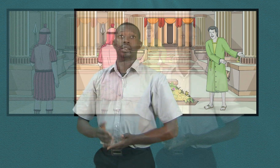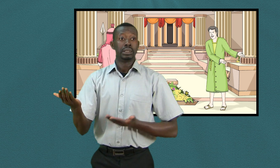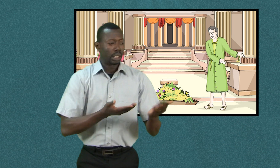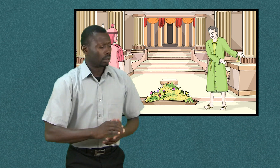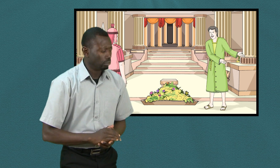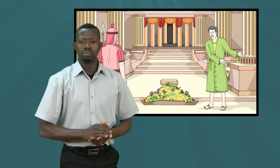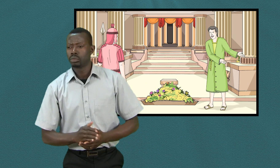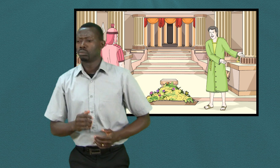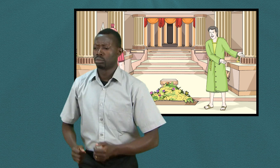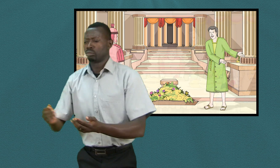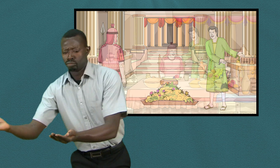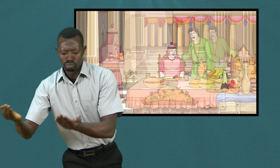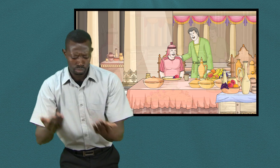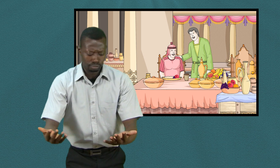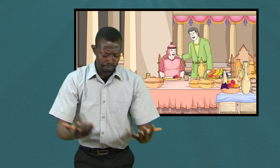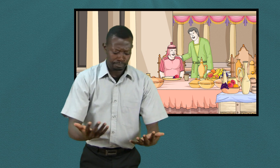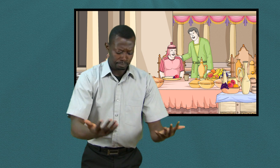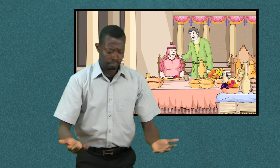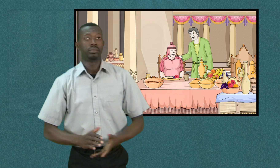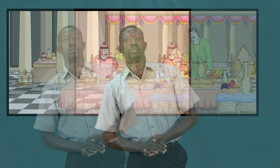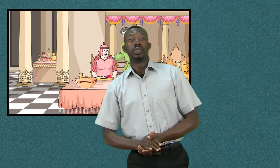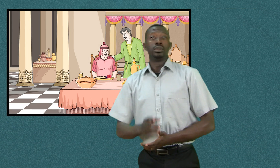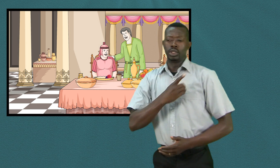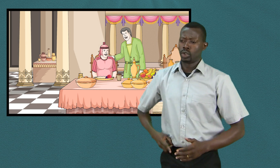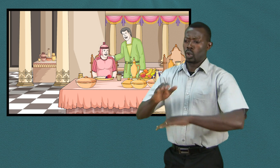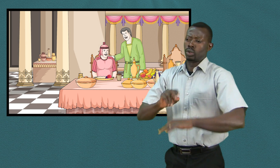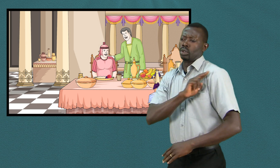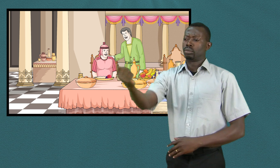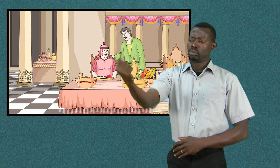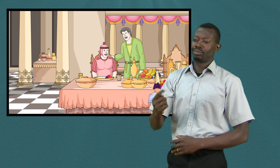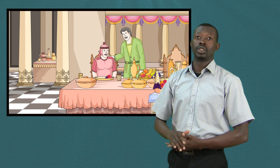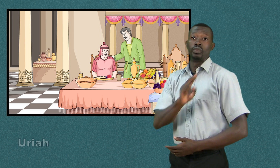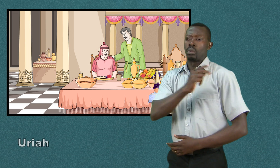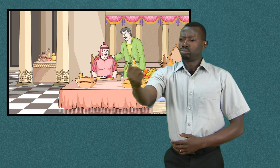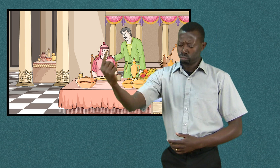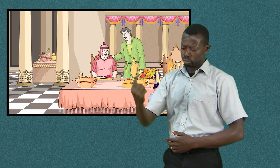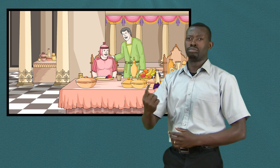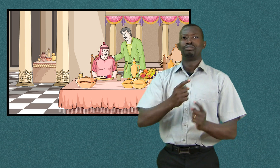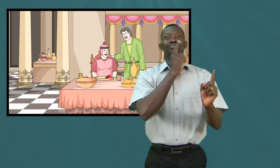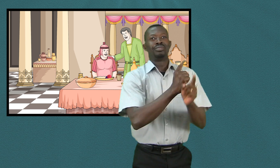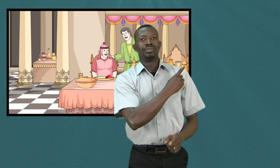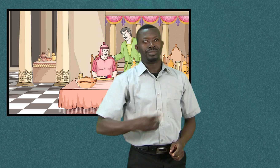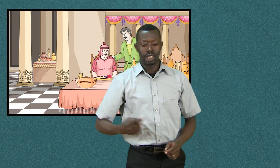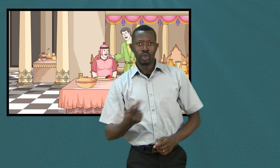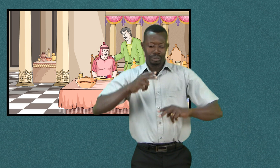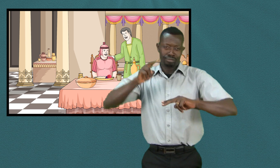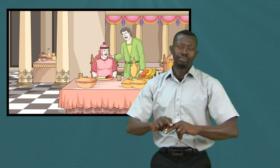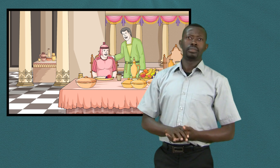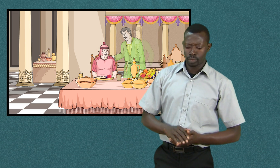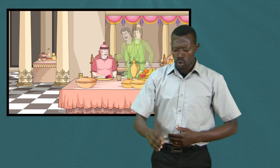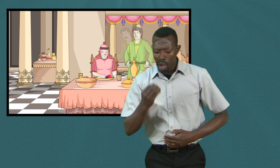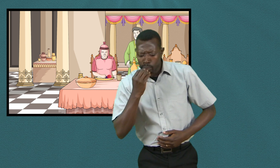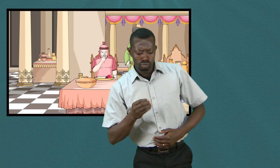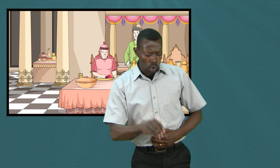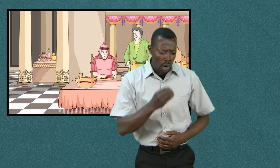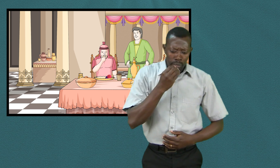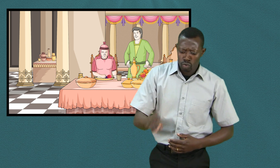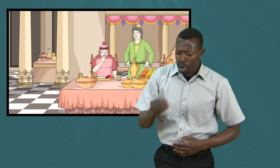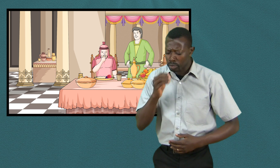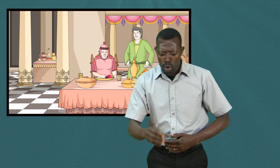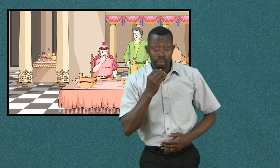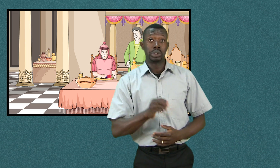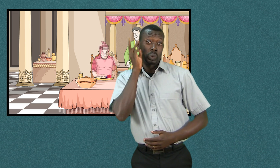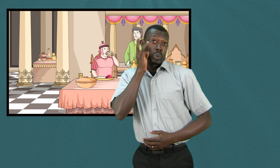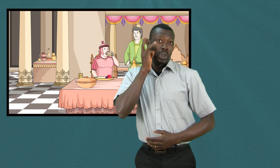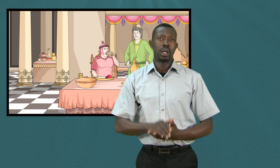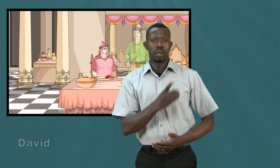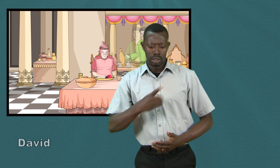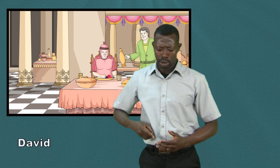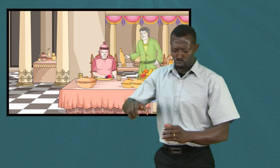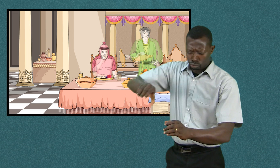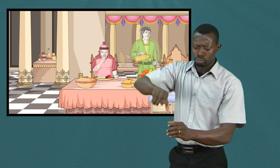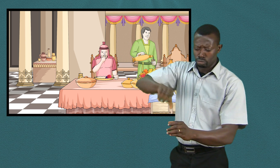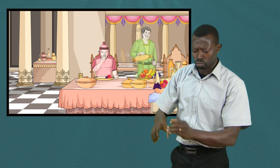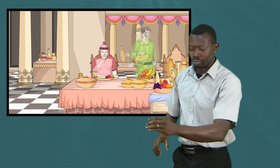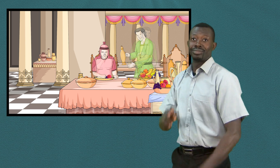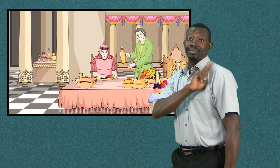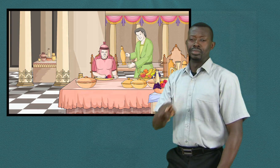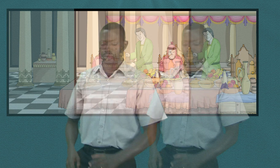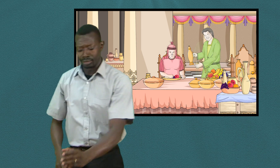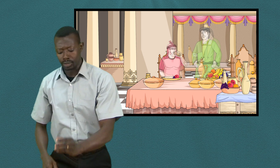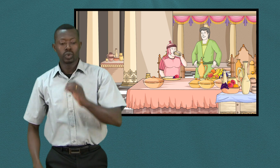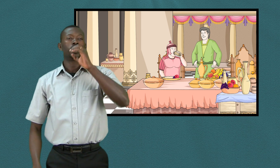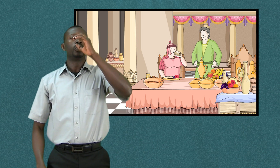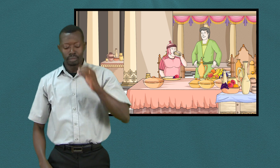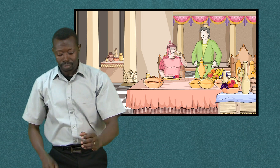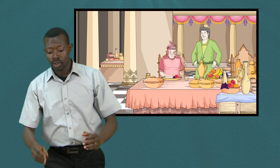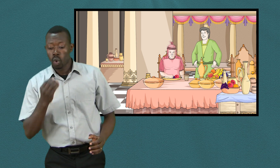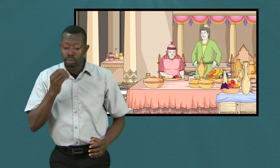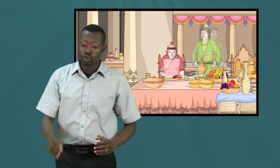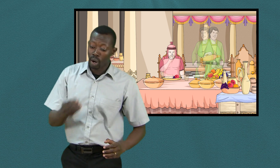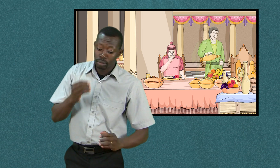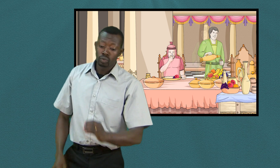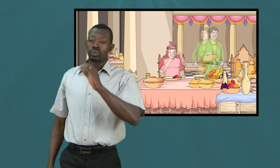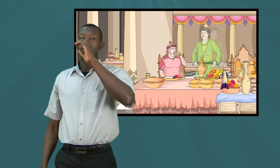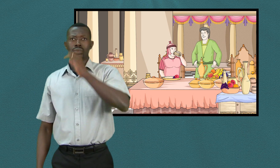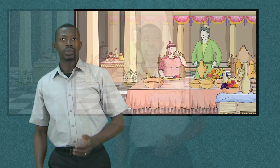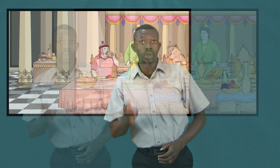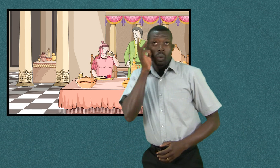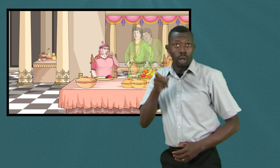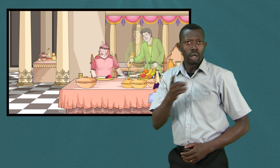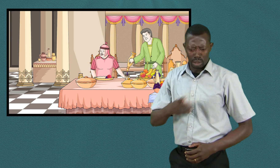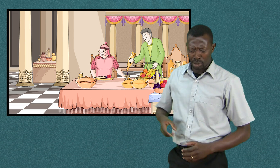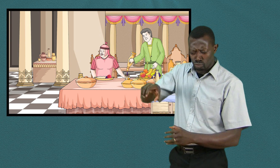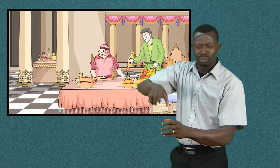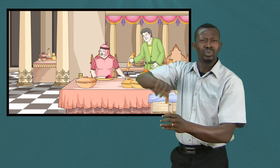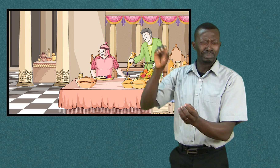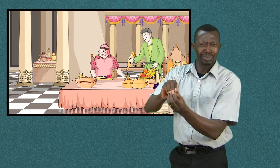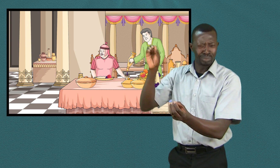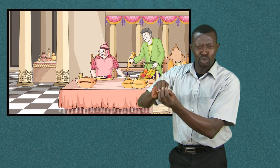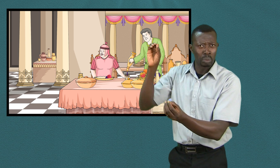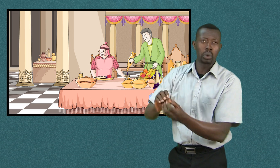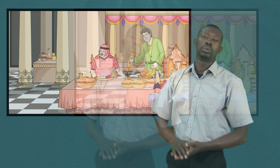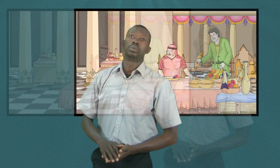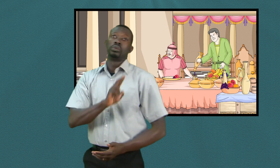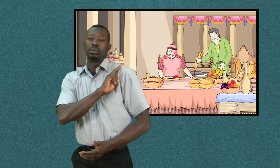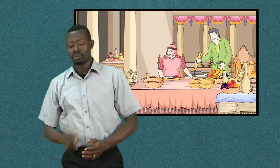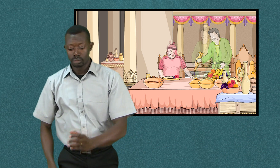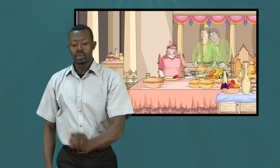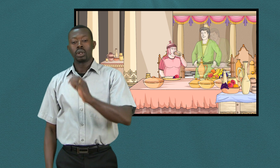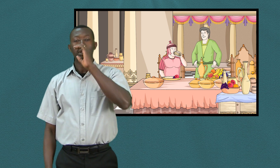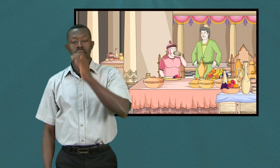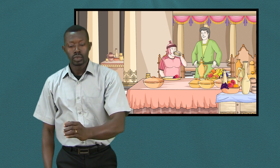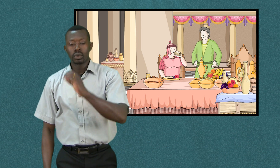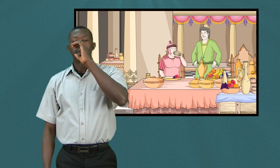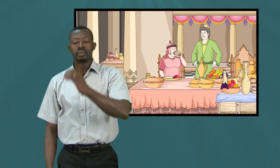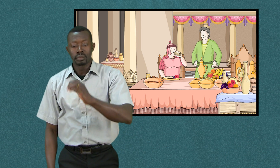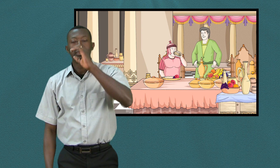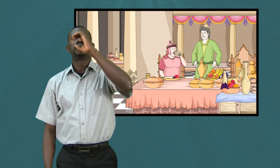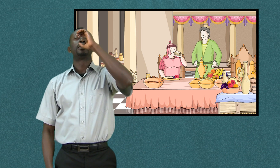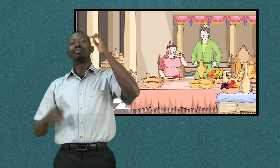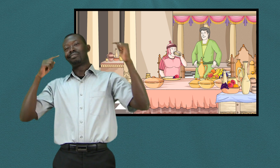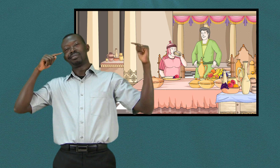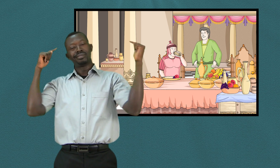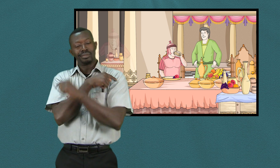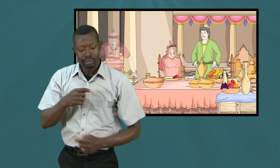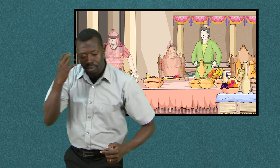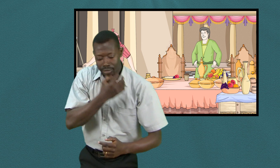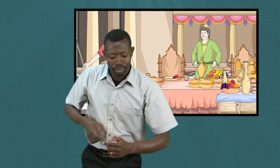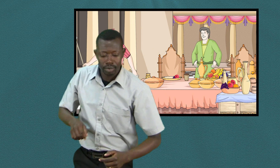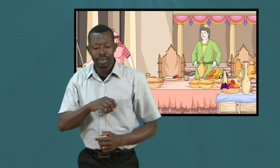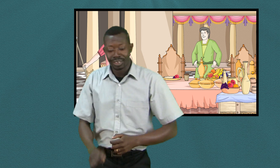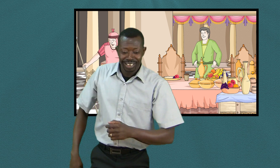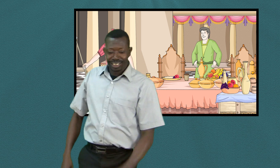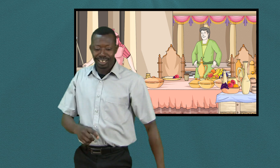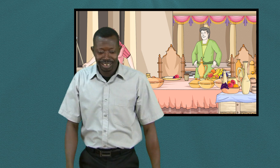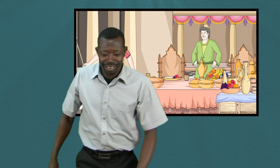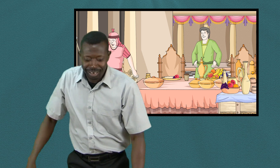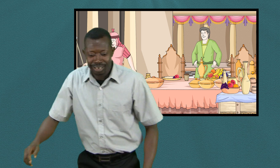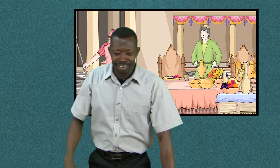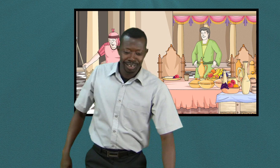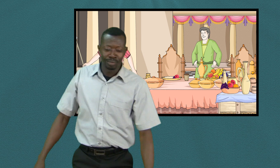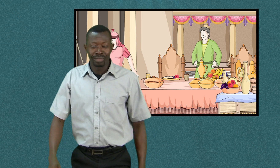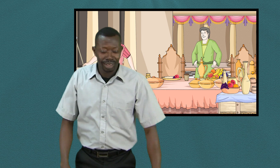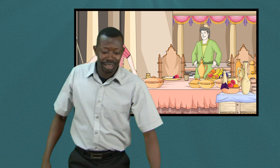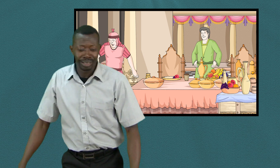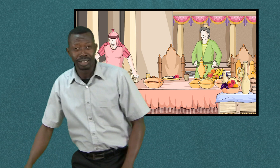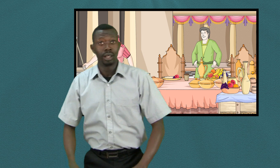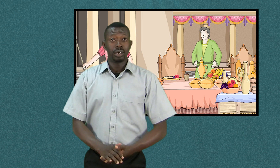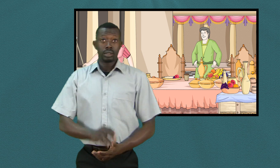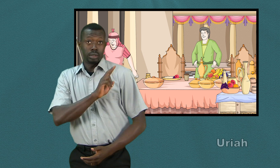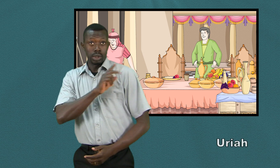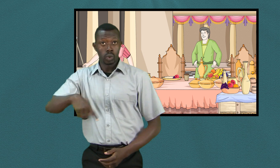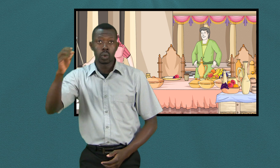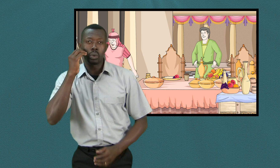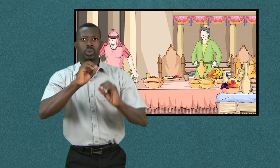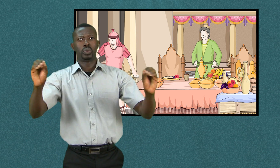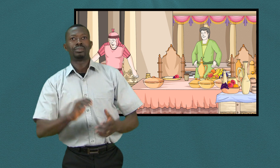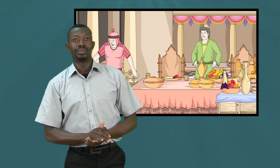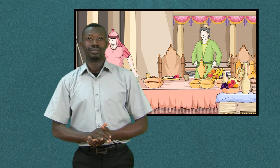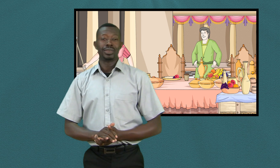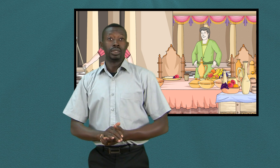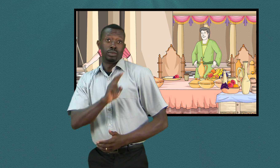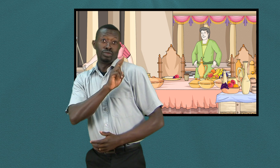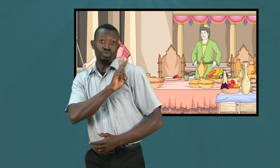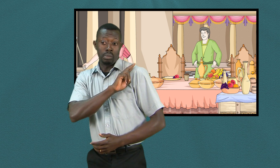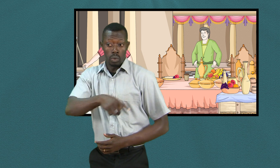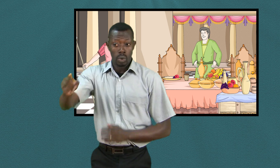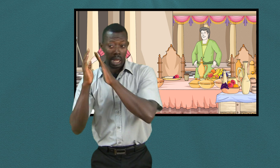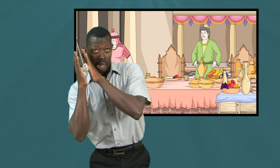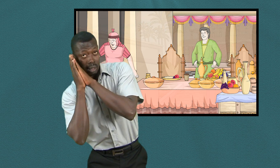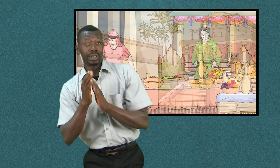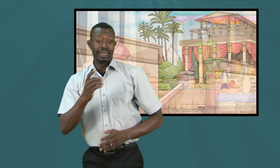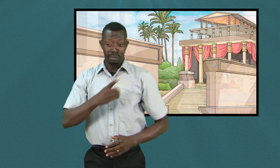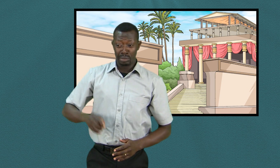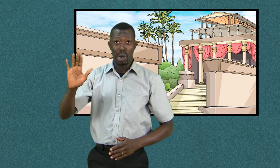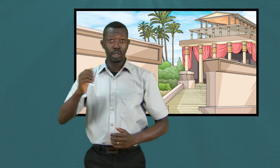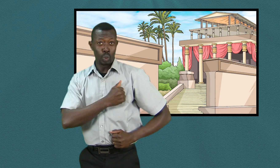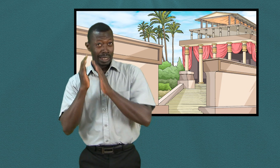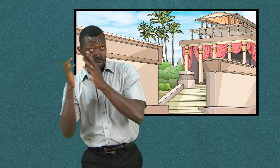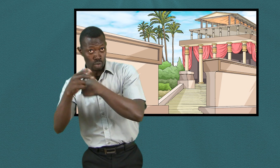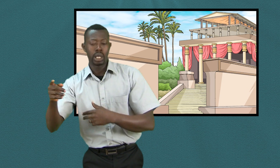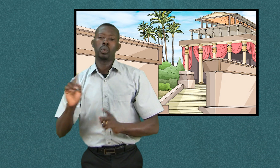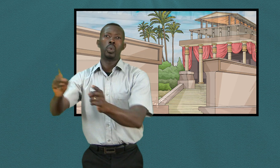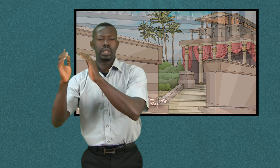Then David invited Uriah to eat and drink with him, and he got Uriah drunk.